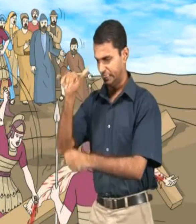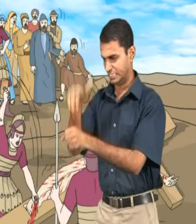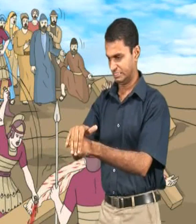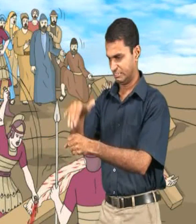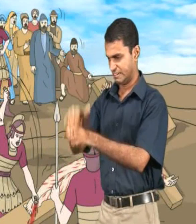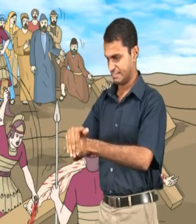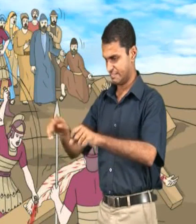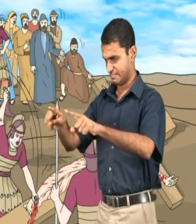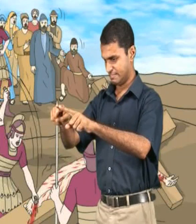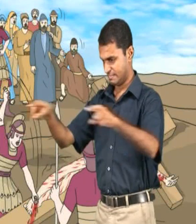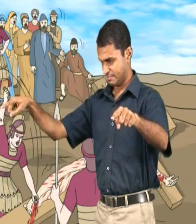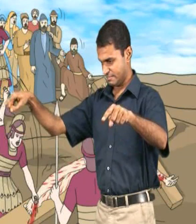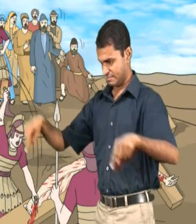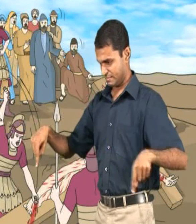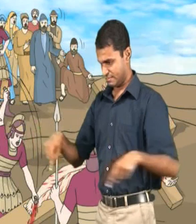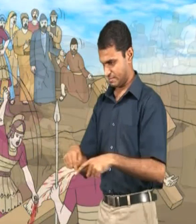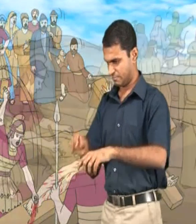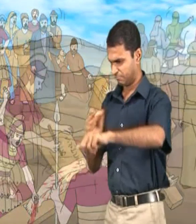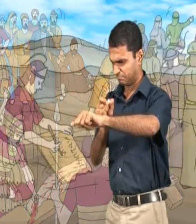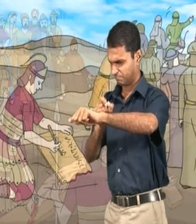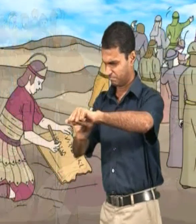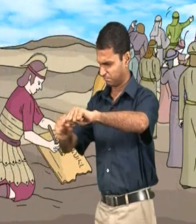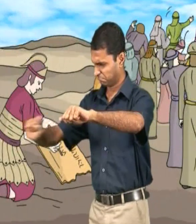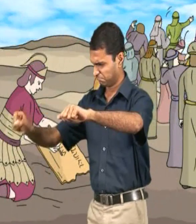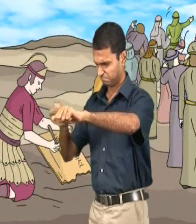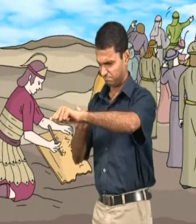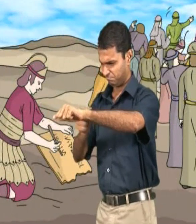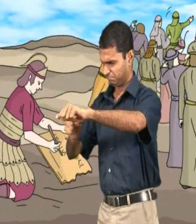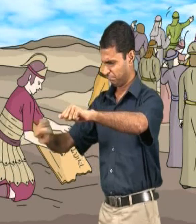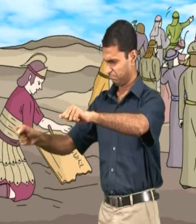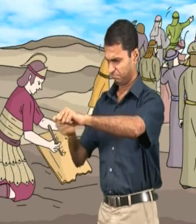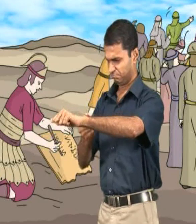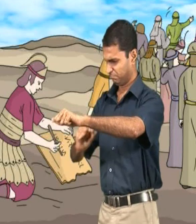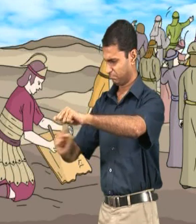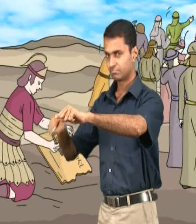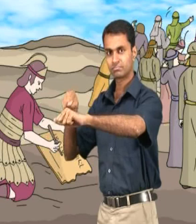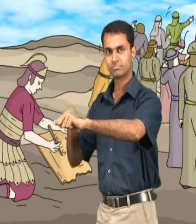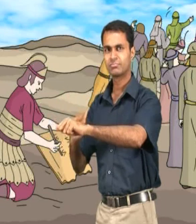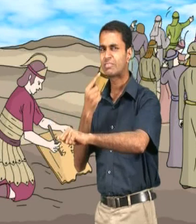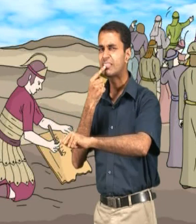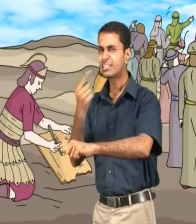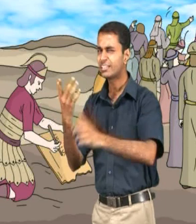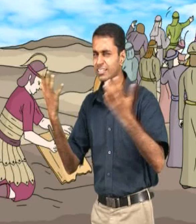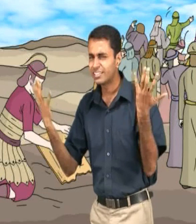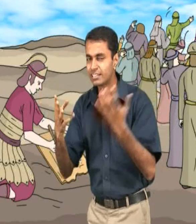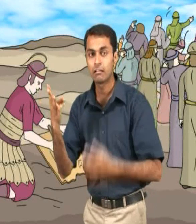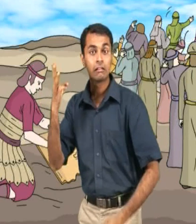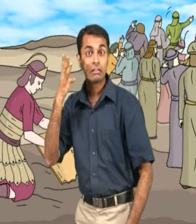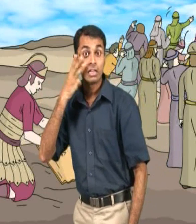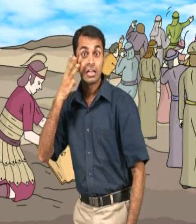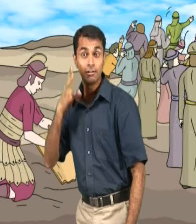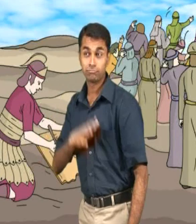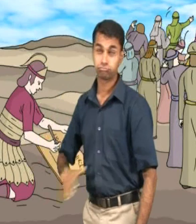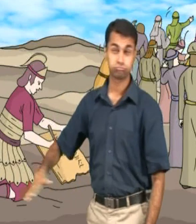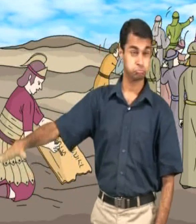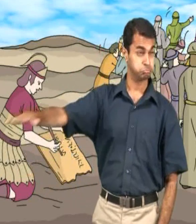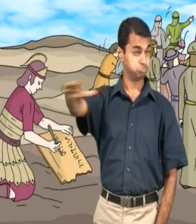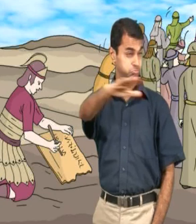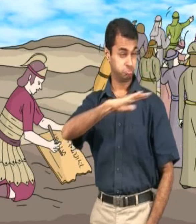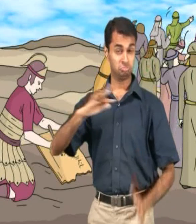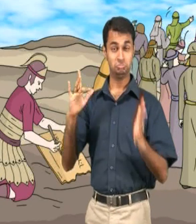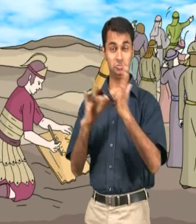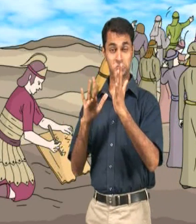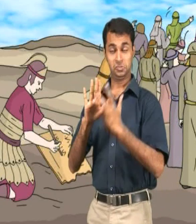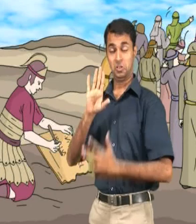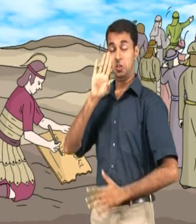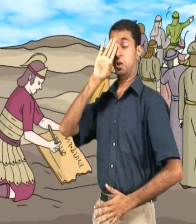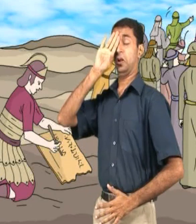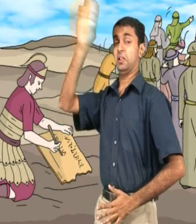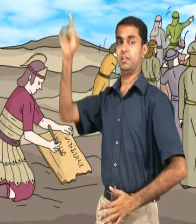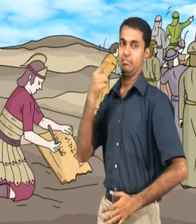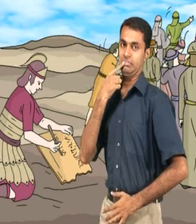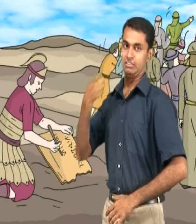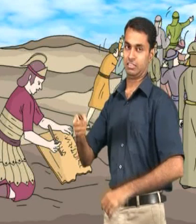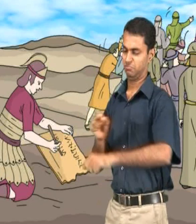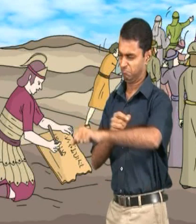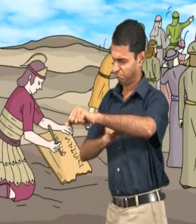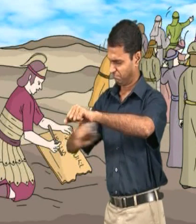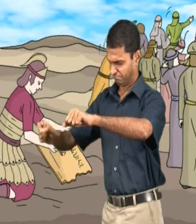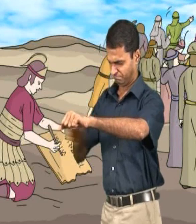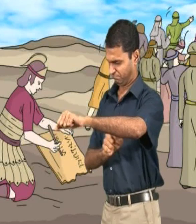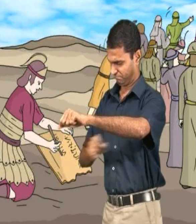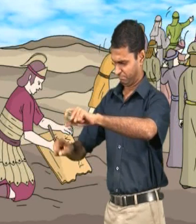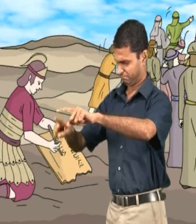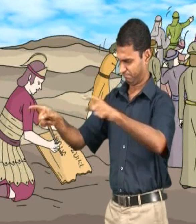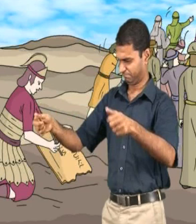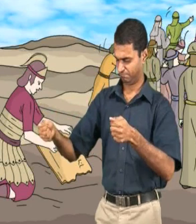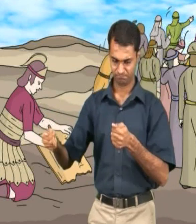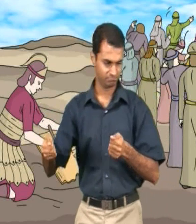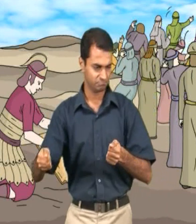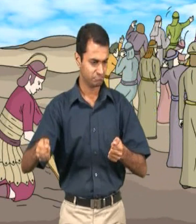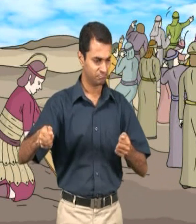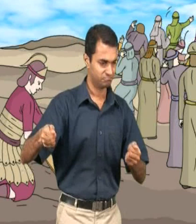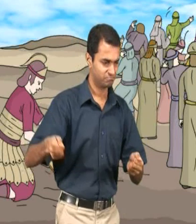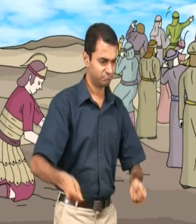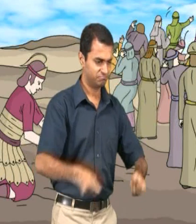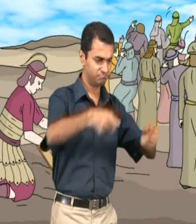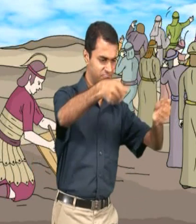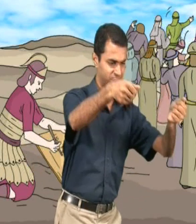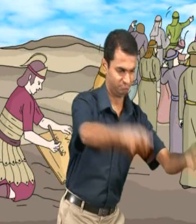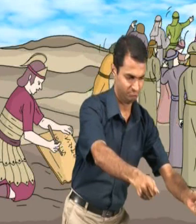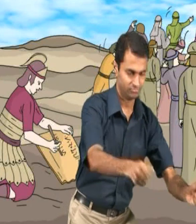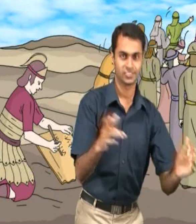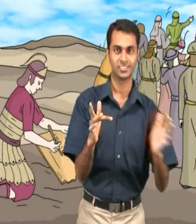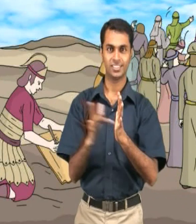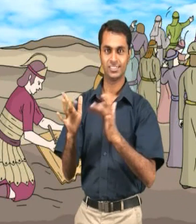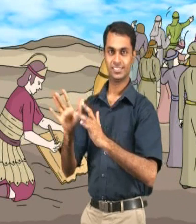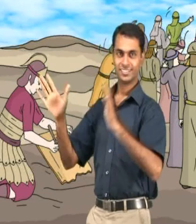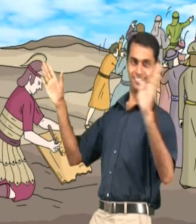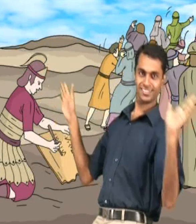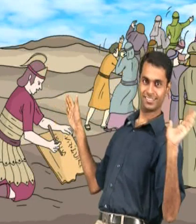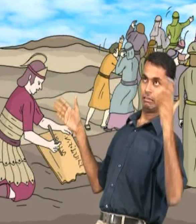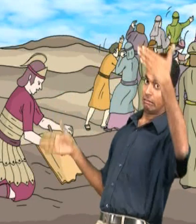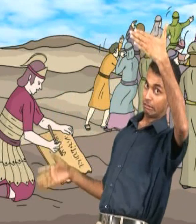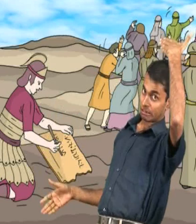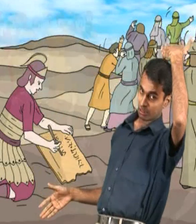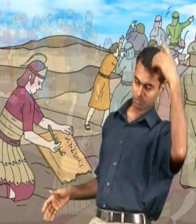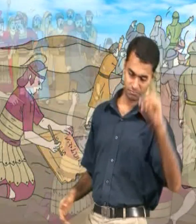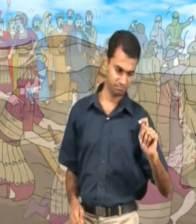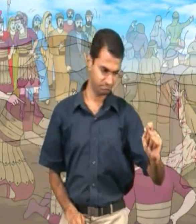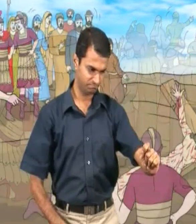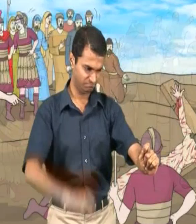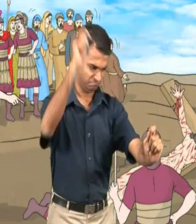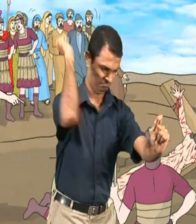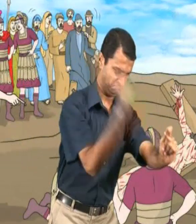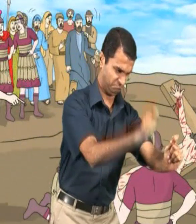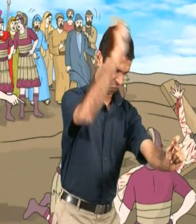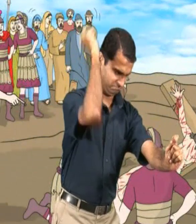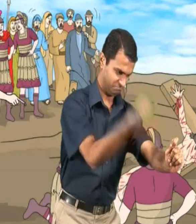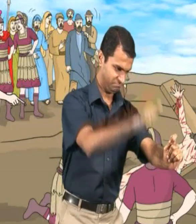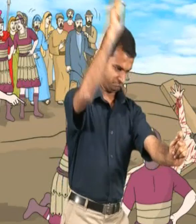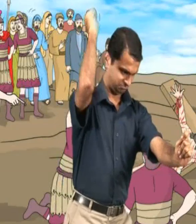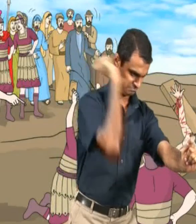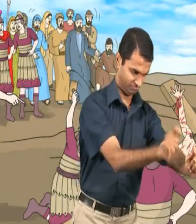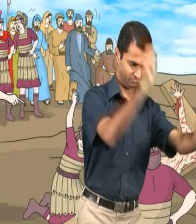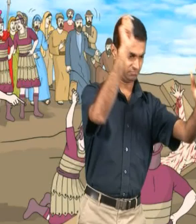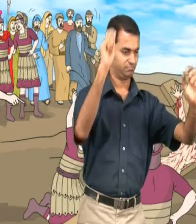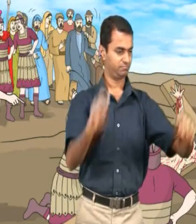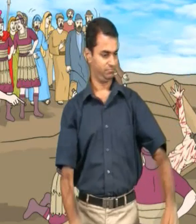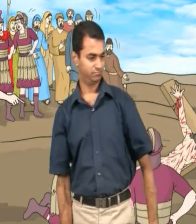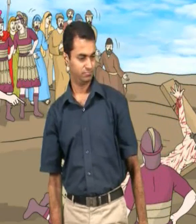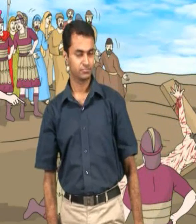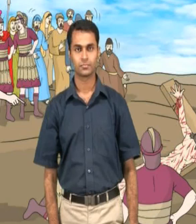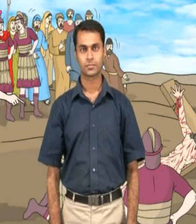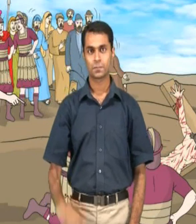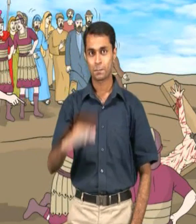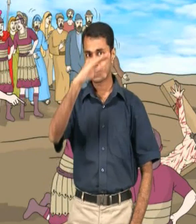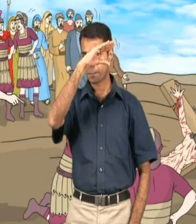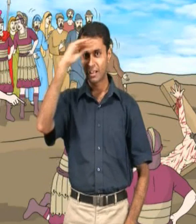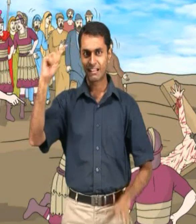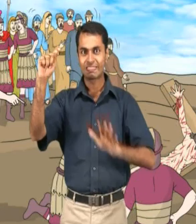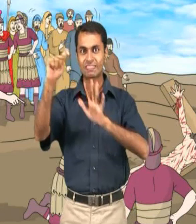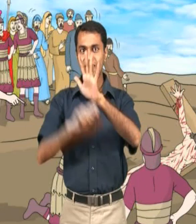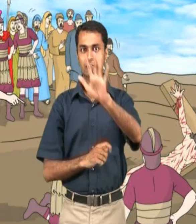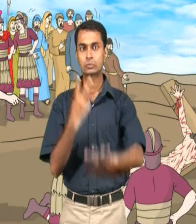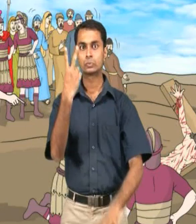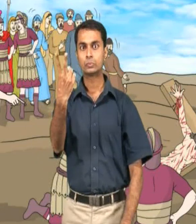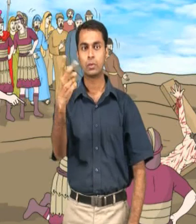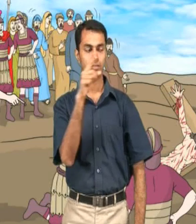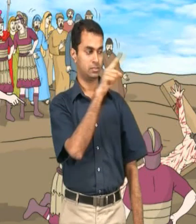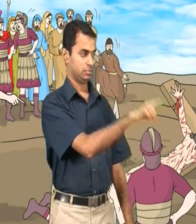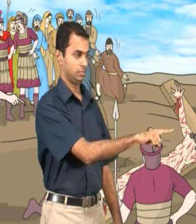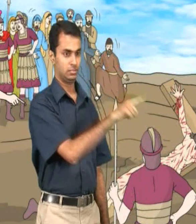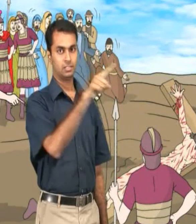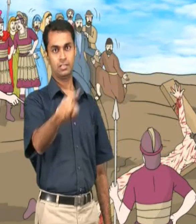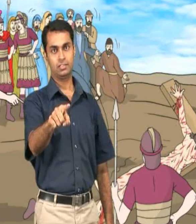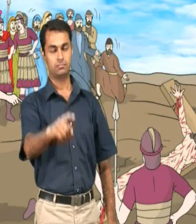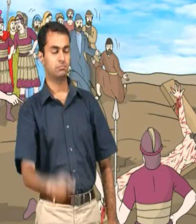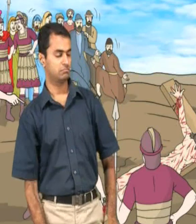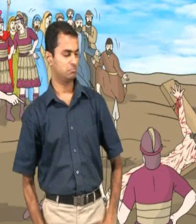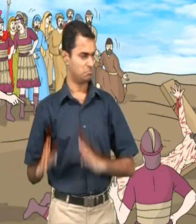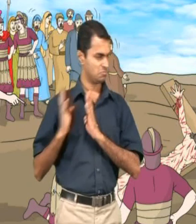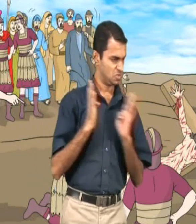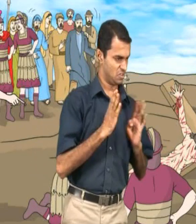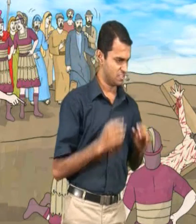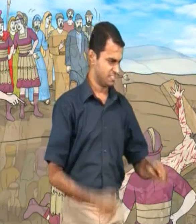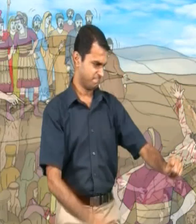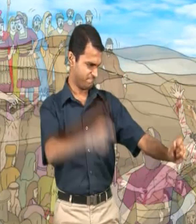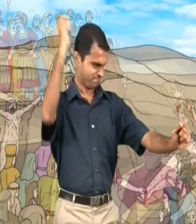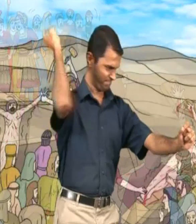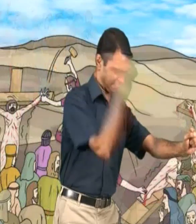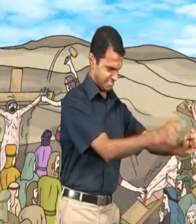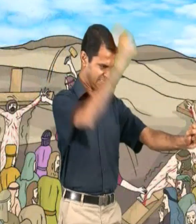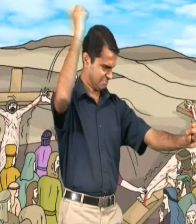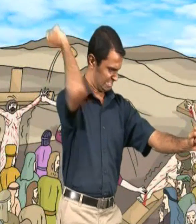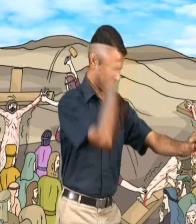Above His head they posted the written charge against Him: THIS IS JESUS, THE KING OF THE JEWS.